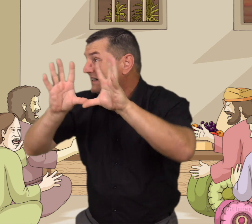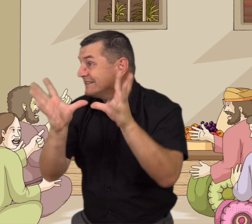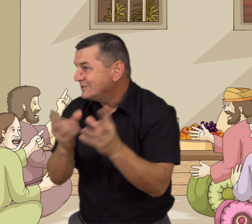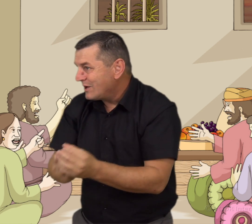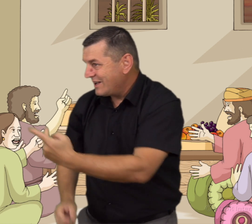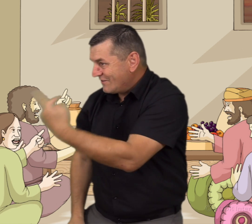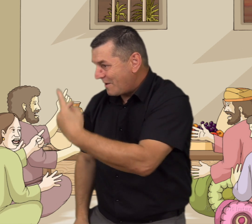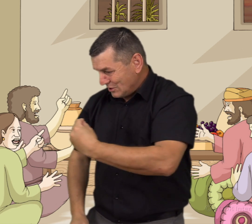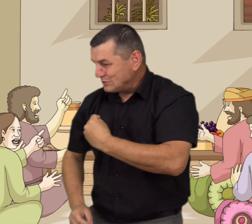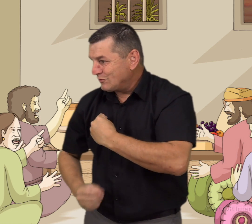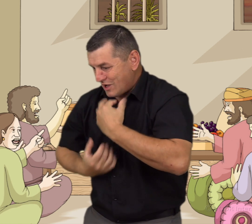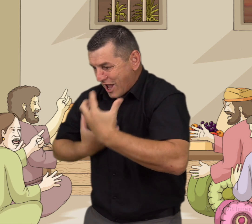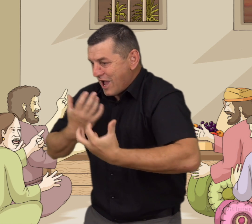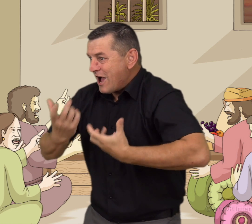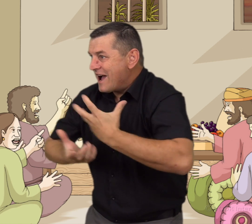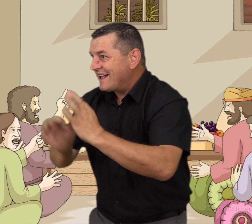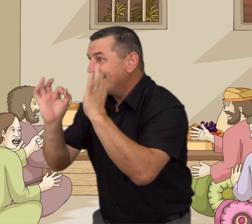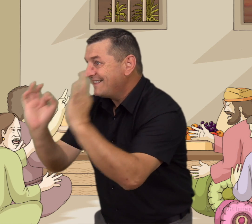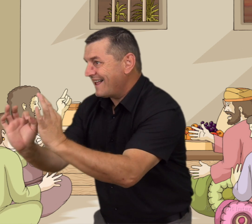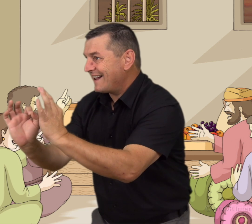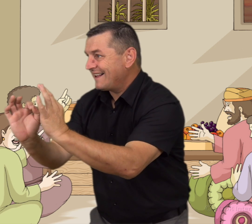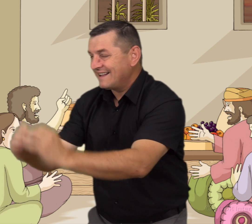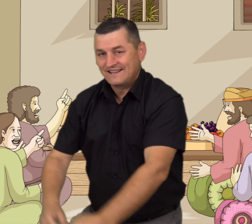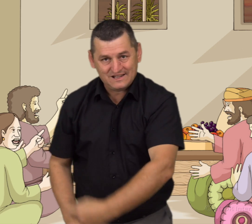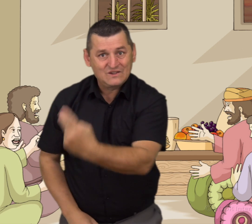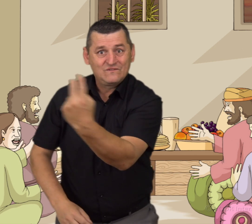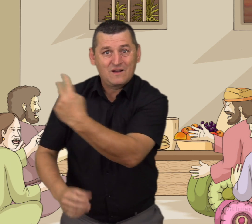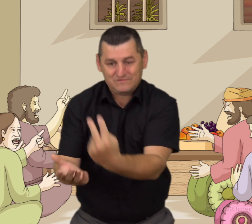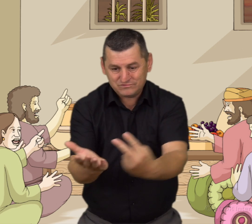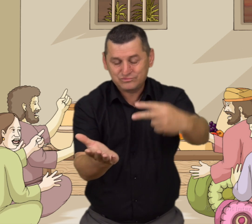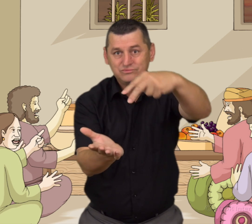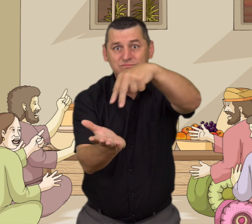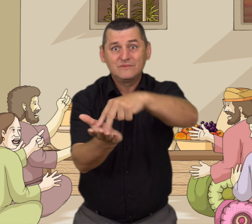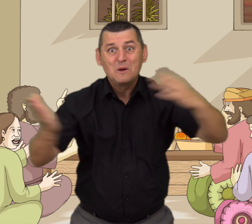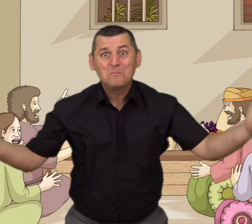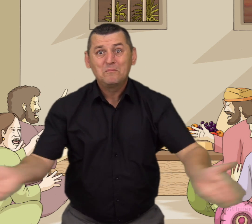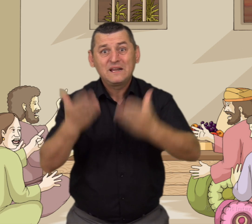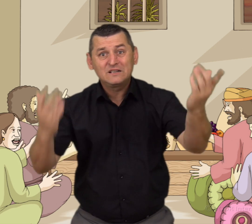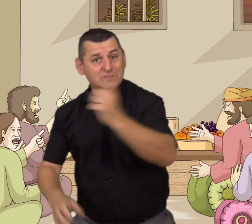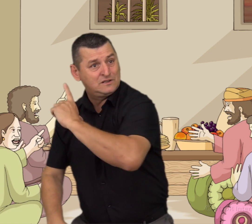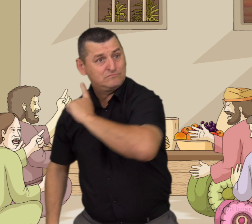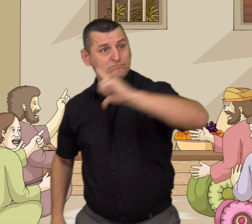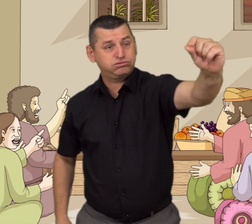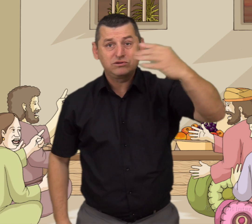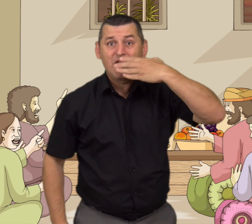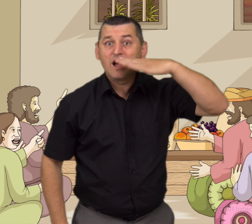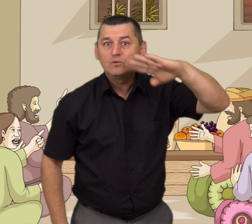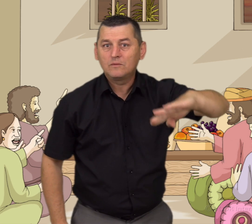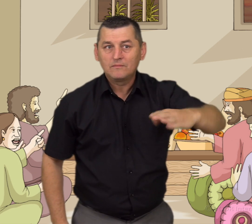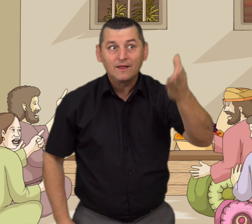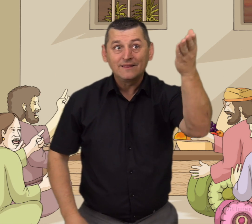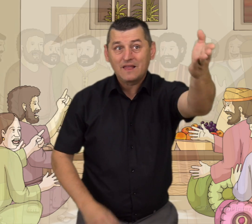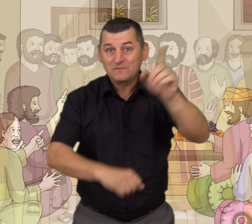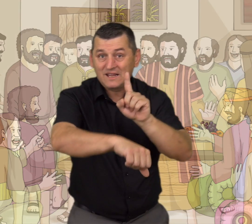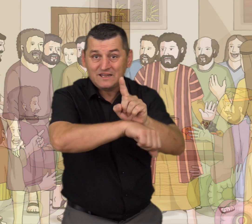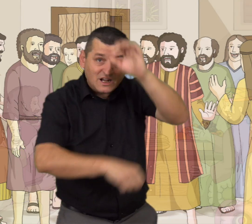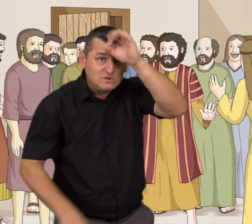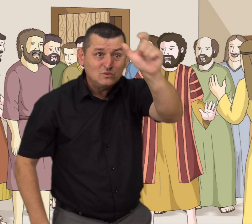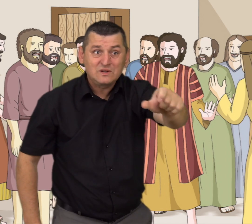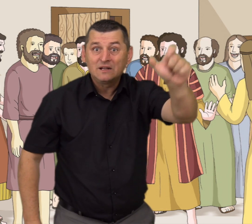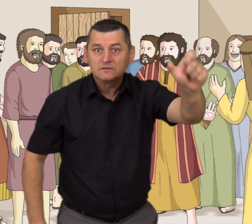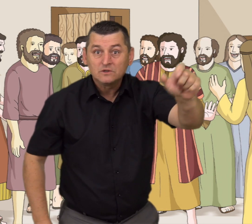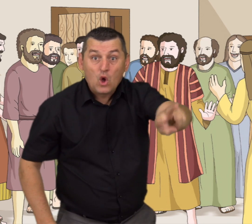And they got up that very hour and returned to Jerusalem.